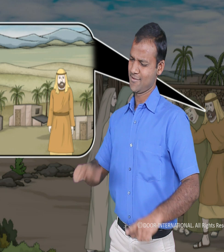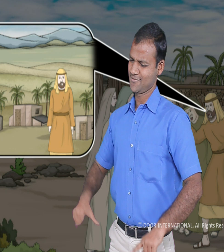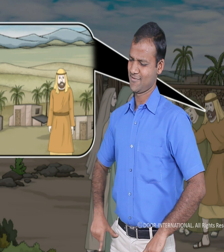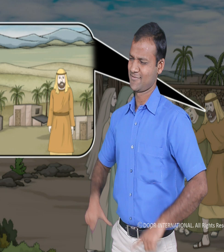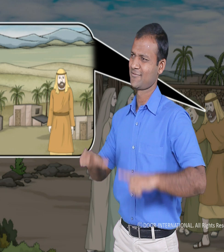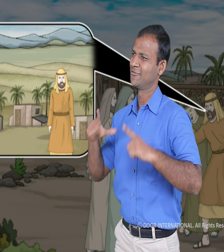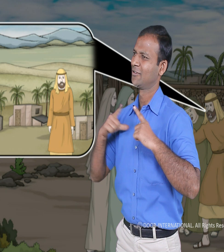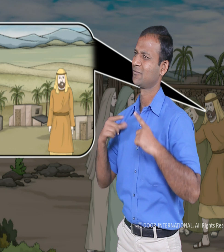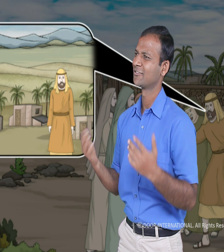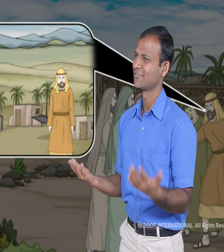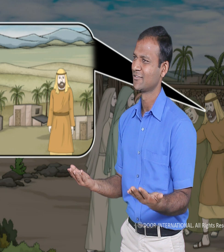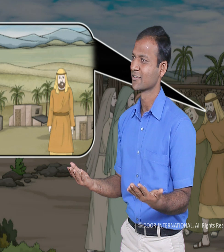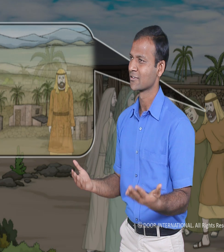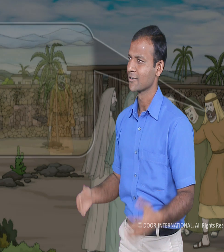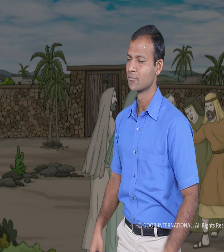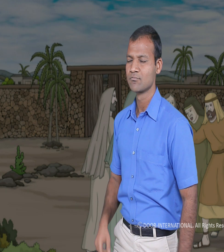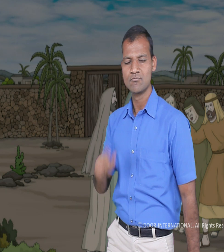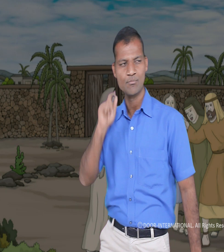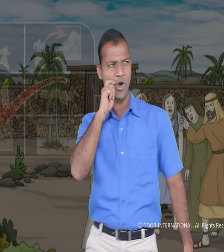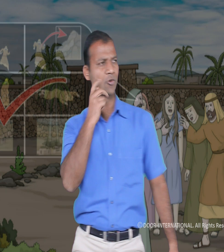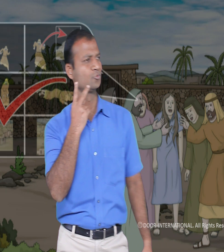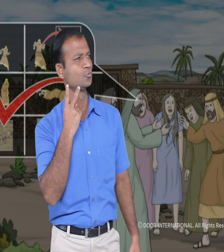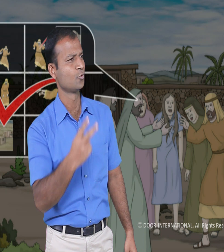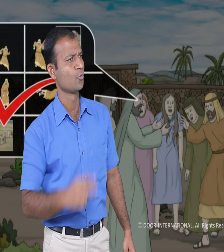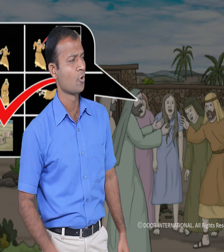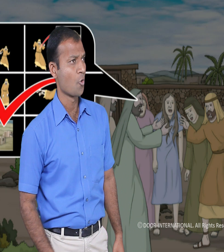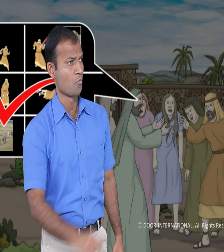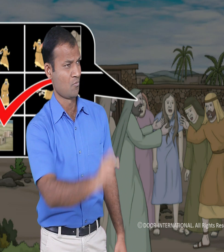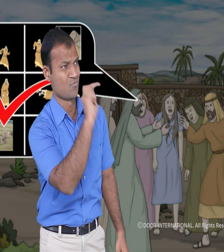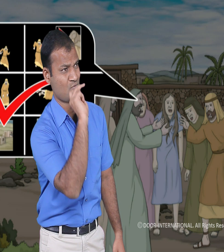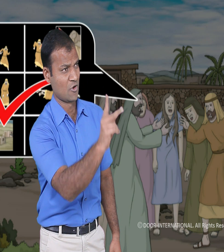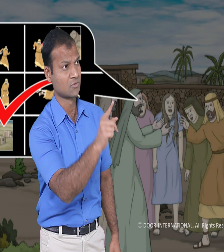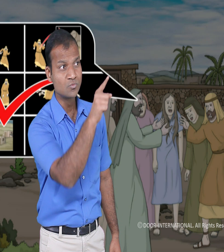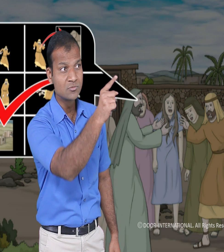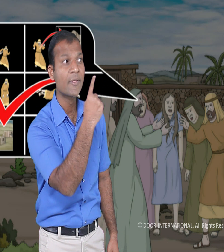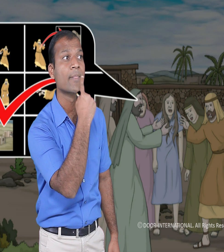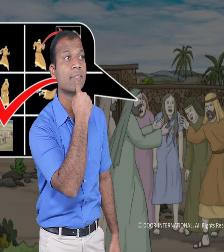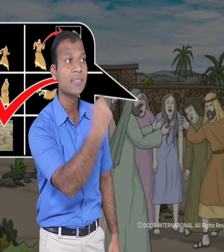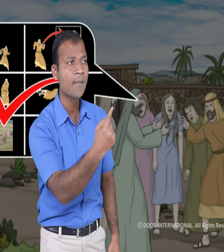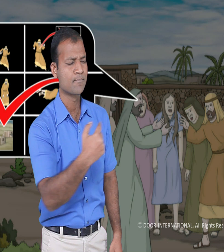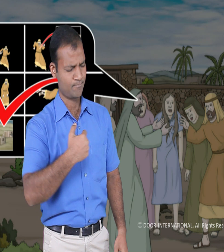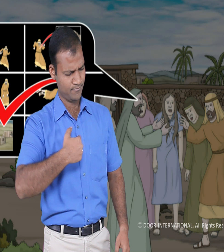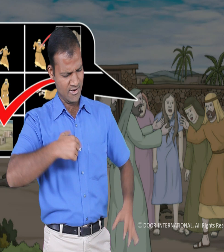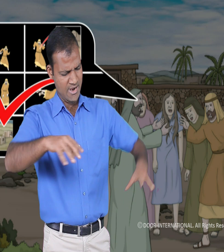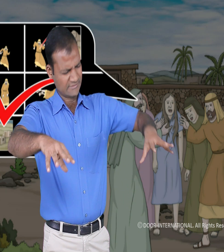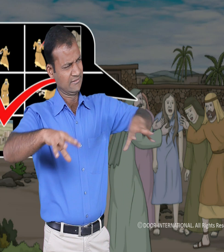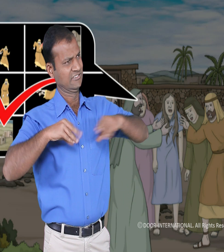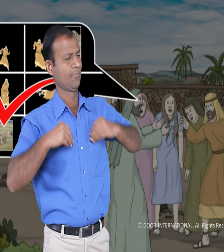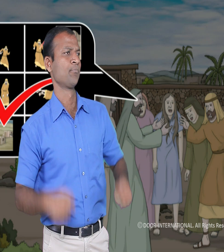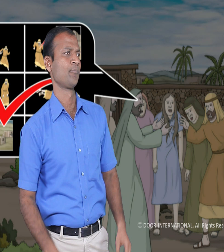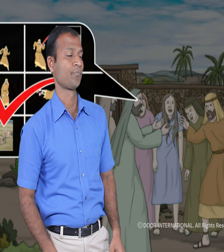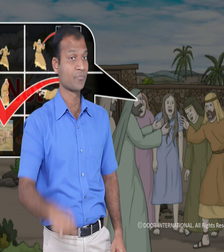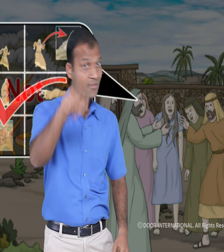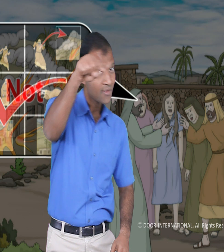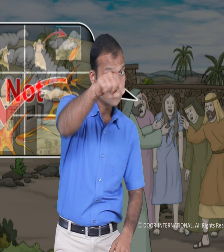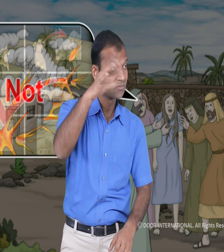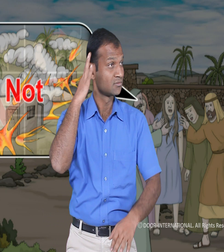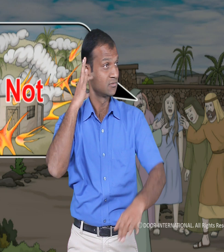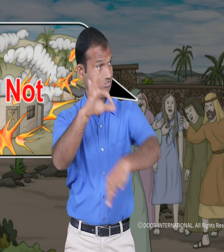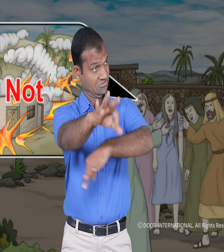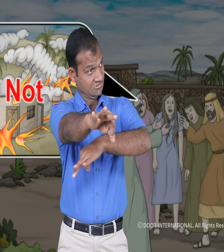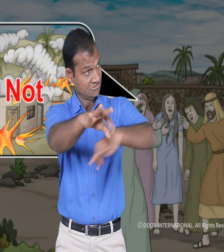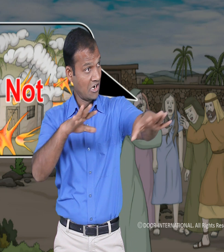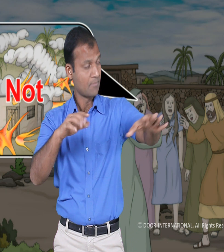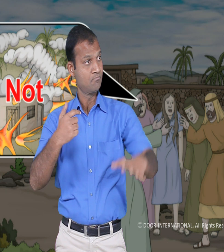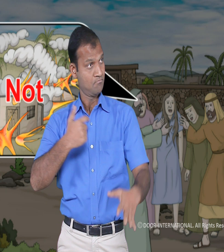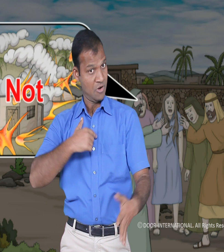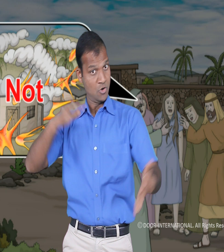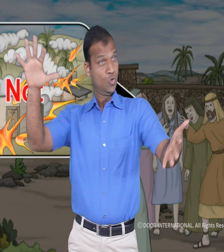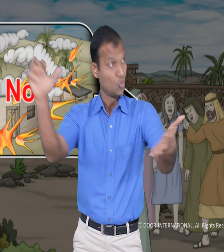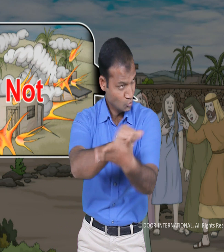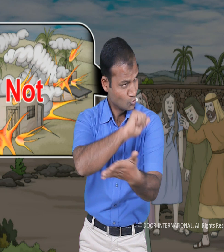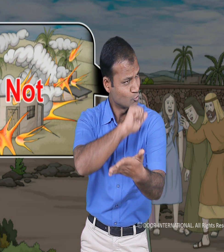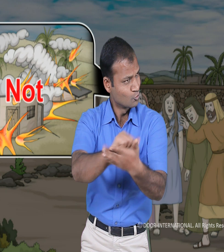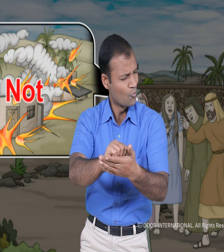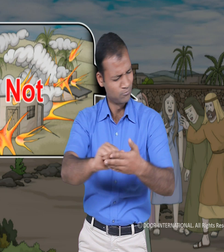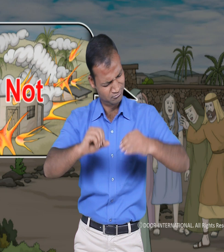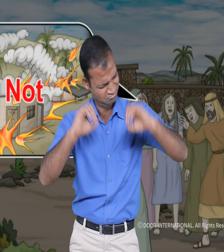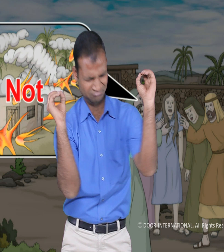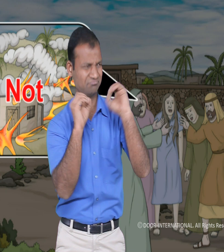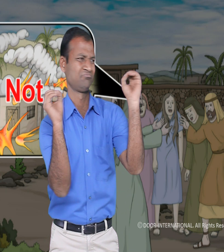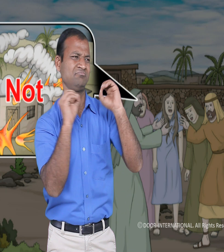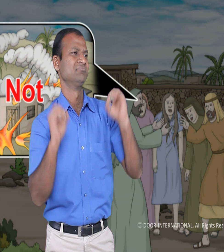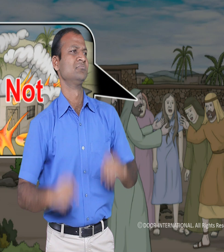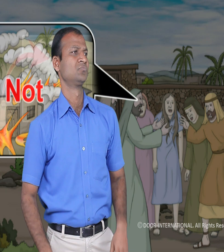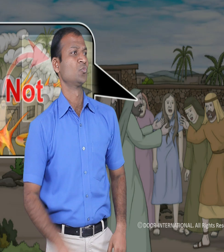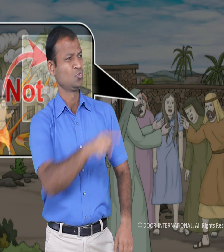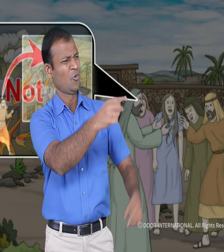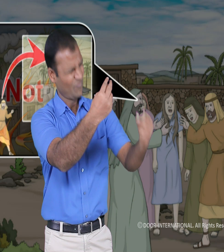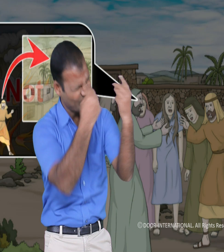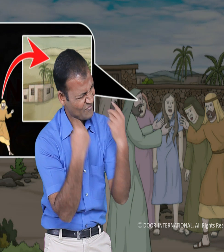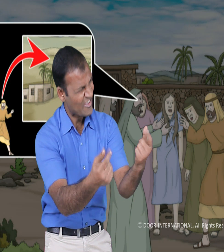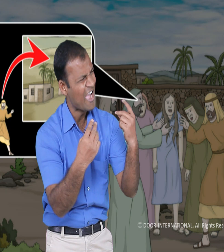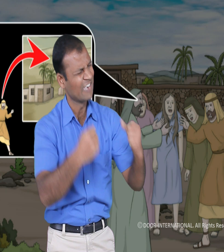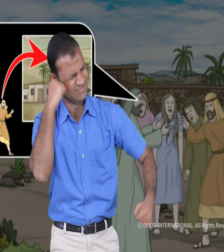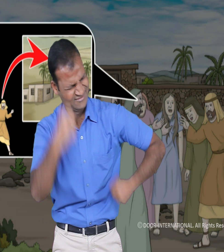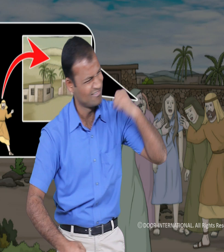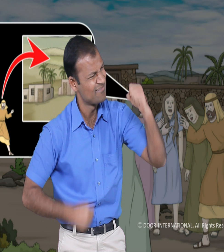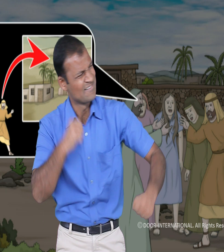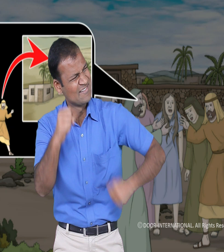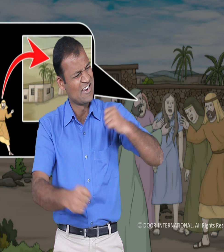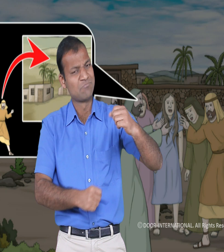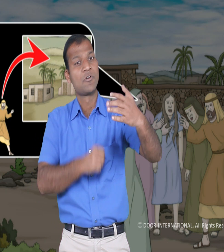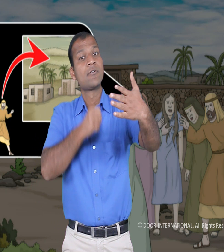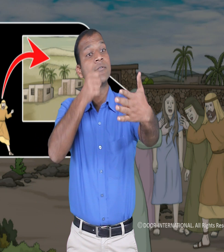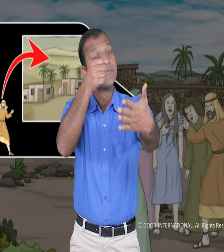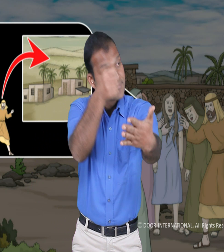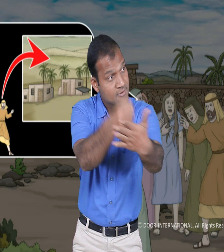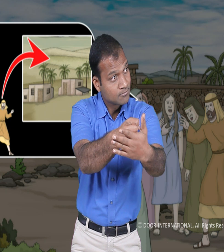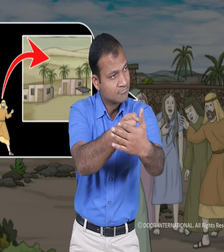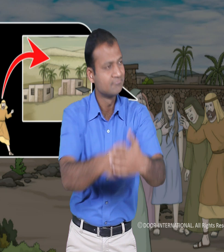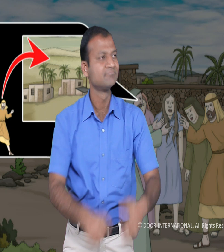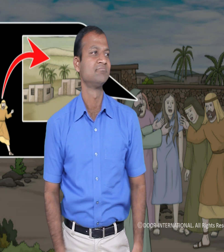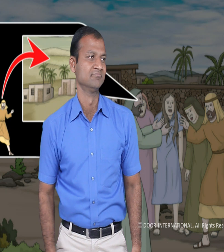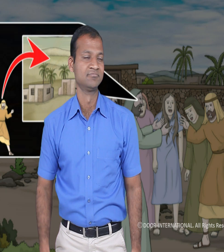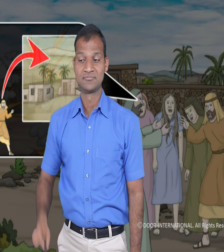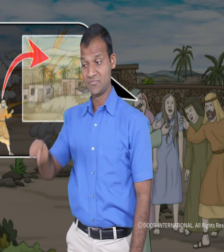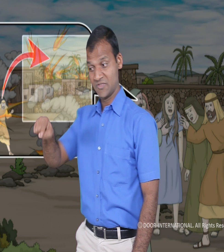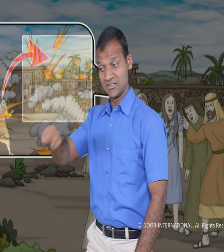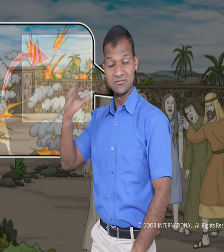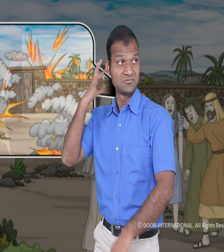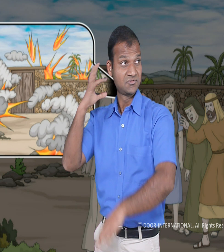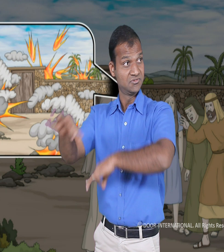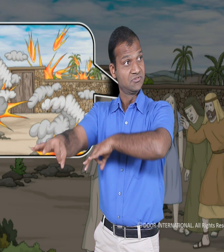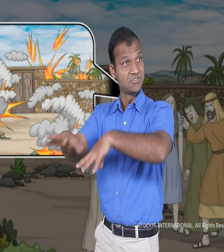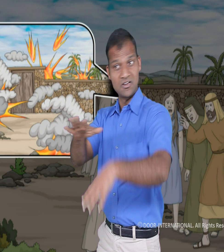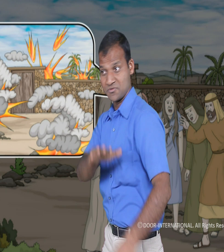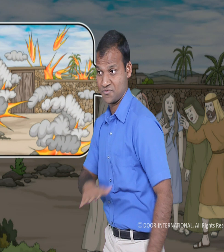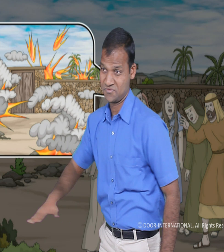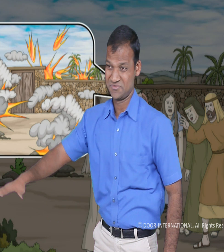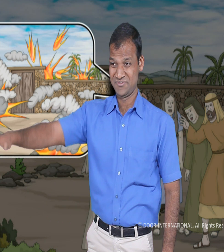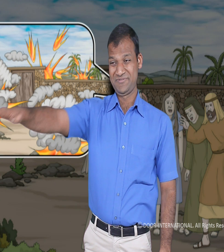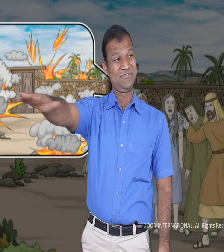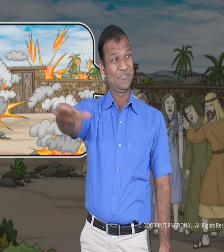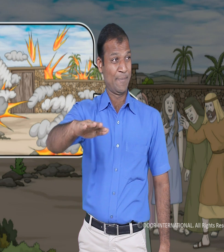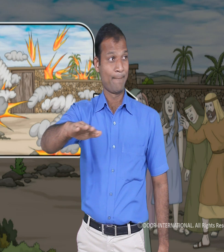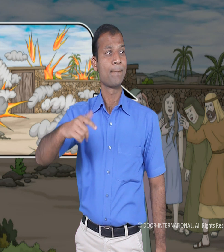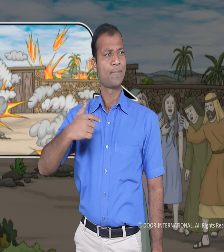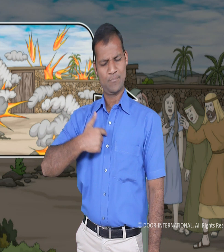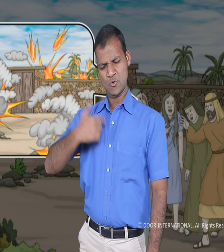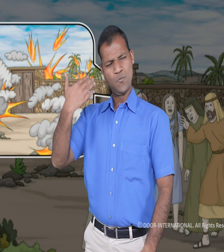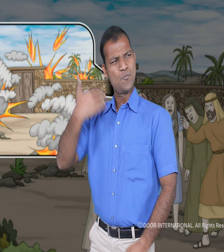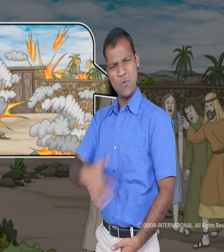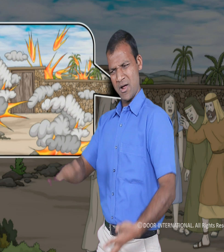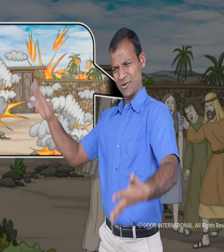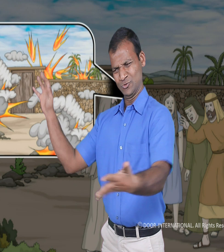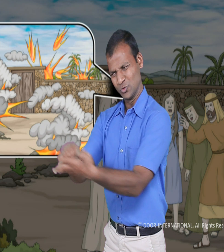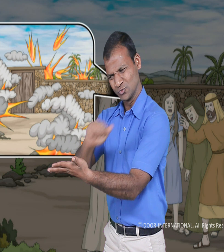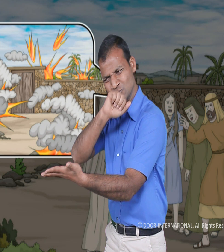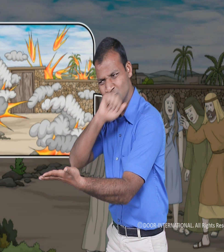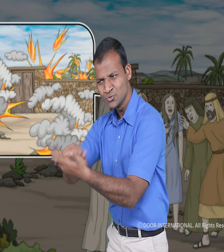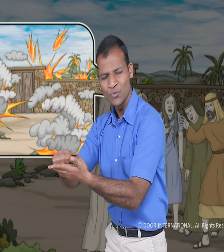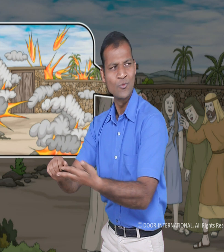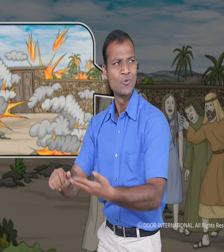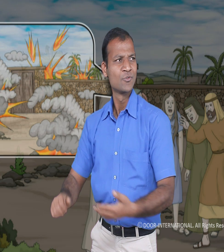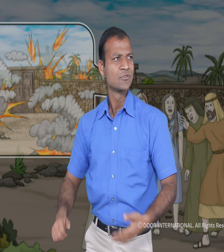“Very well,” he answered, “I will grant this request as well, and will not demolish the town you indicate.